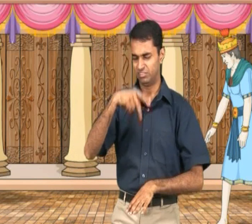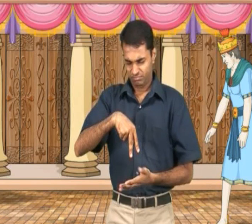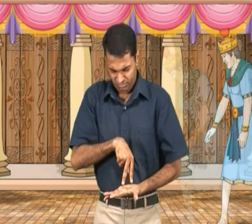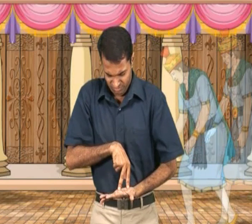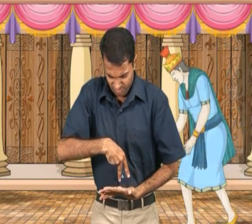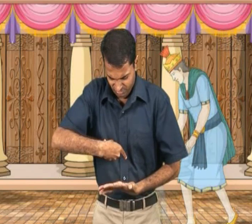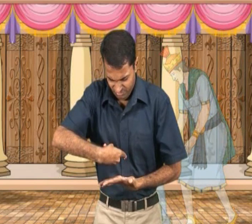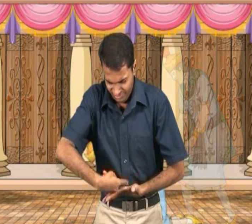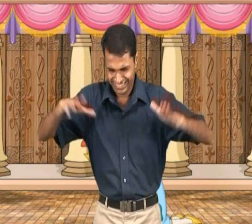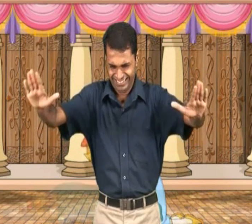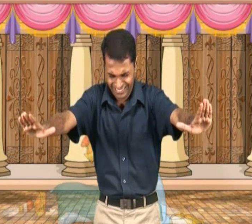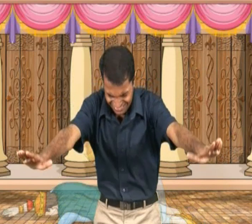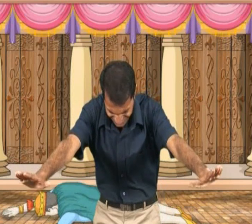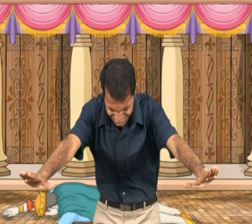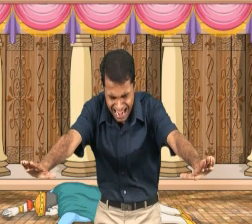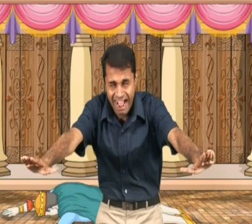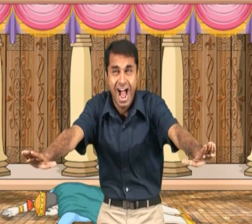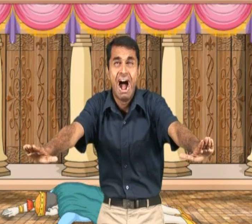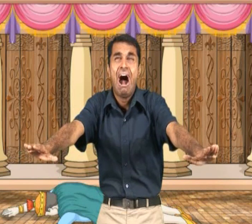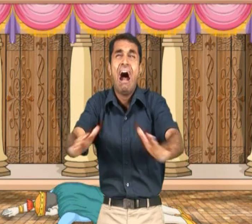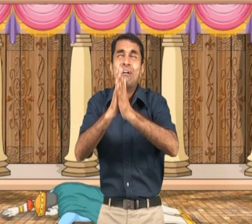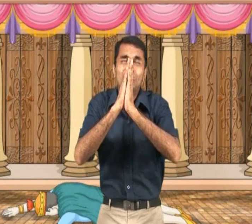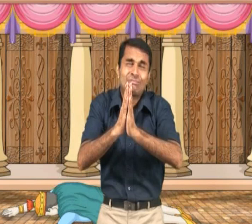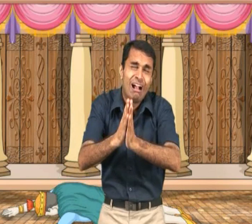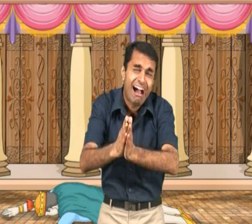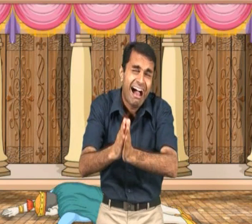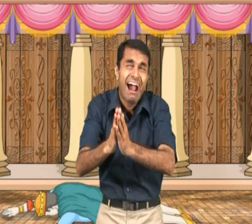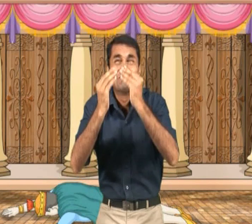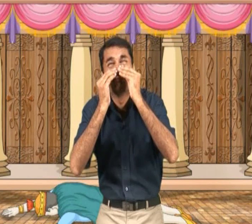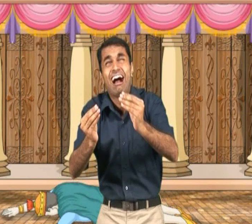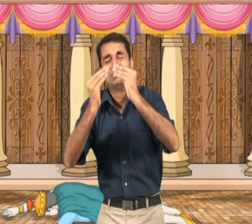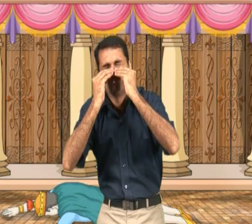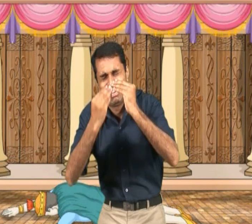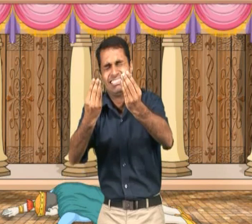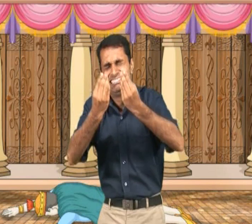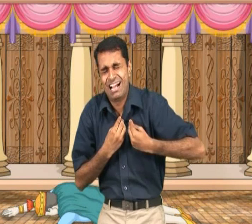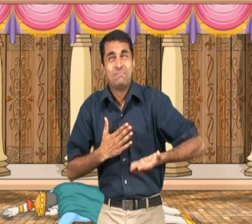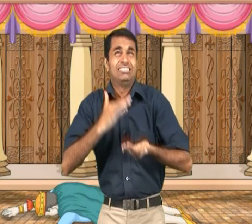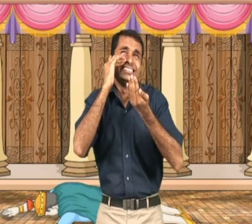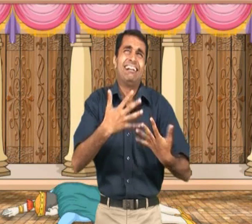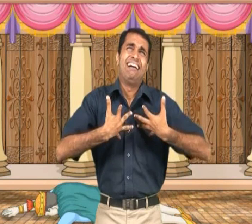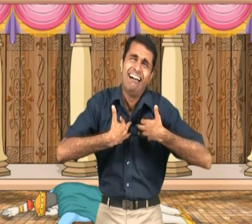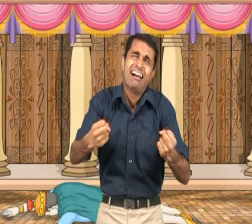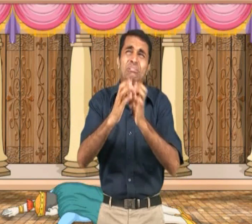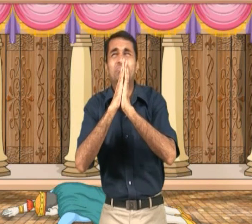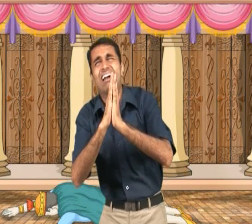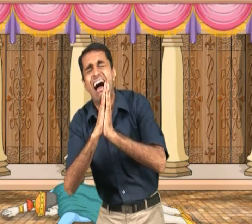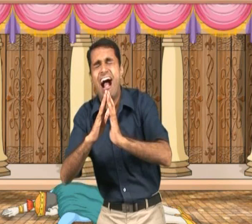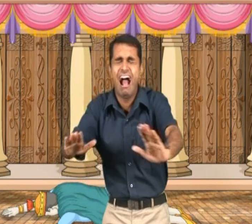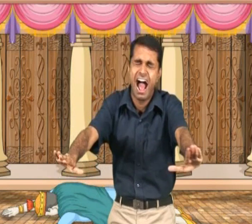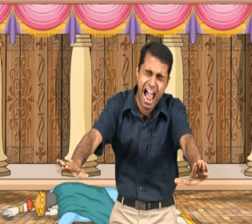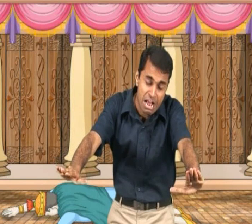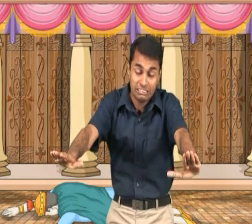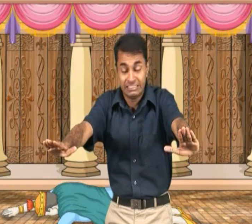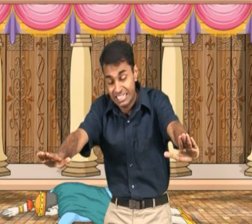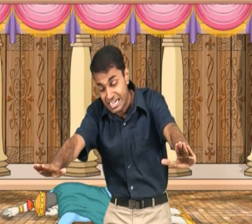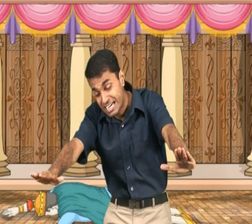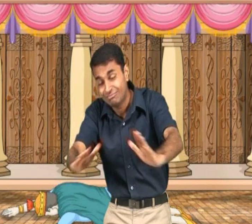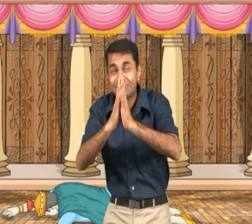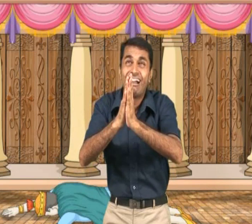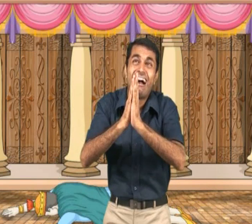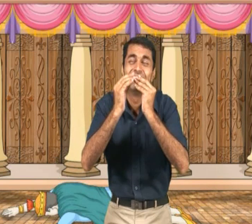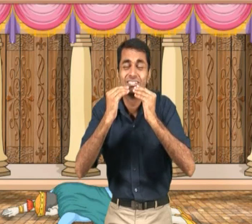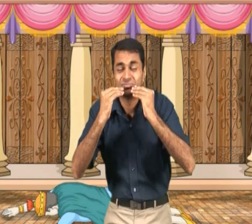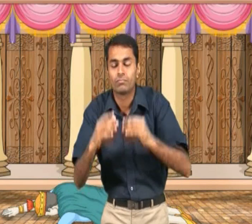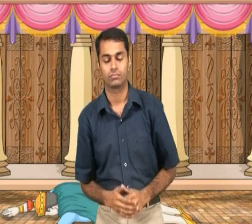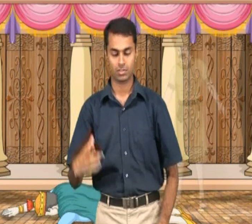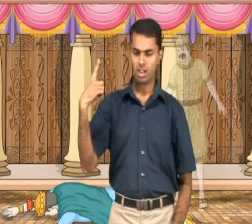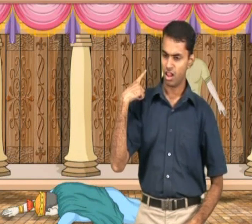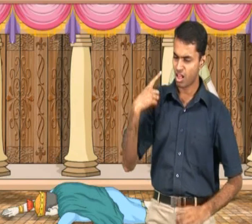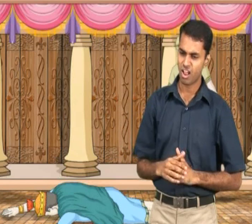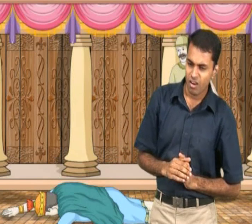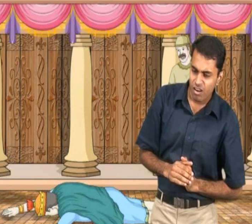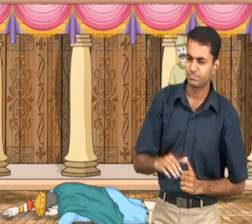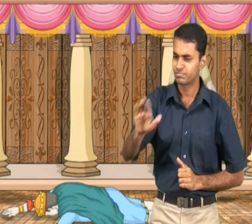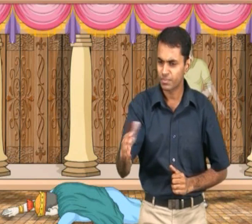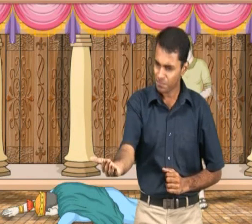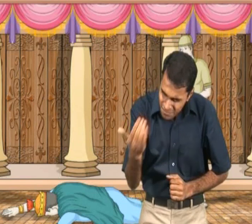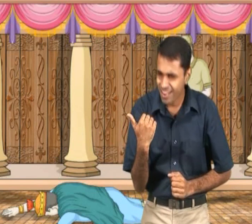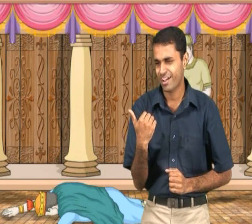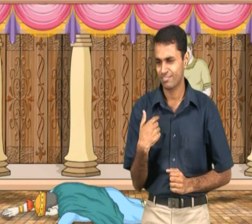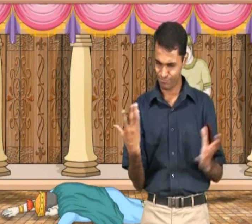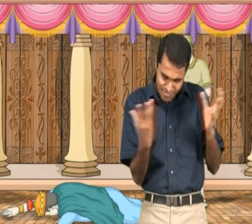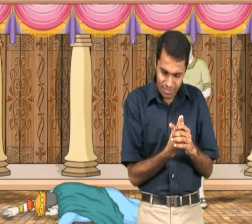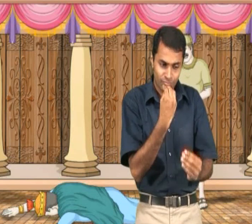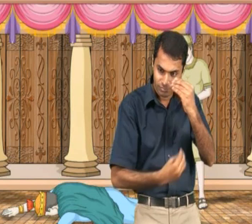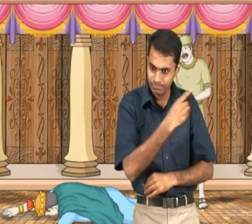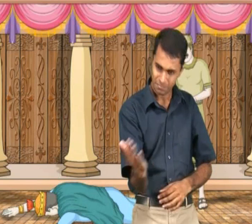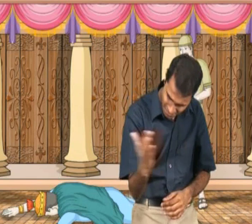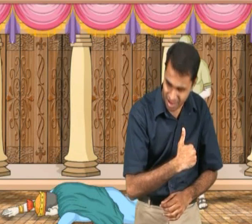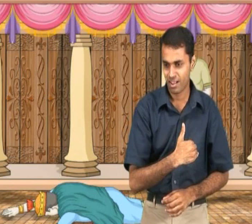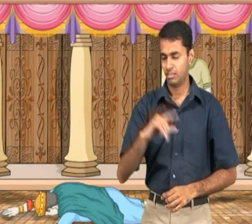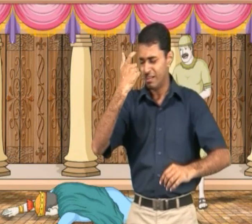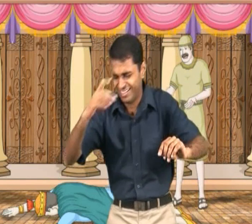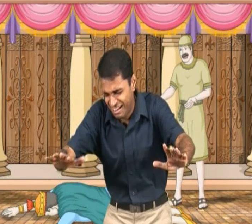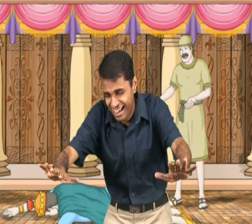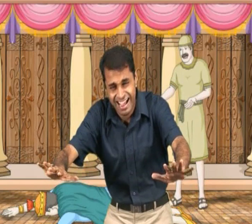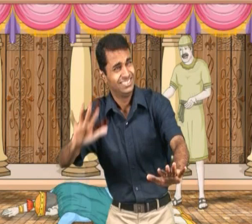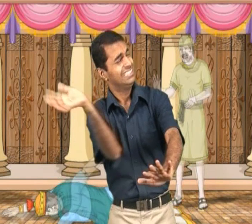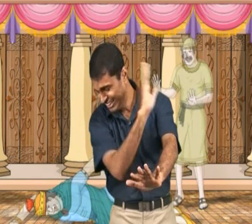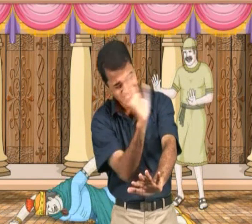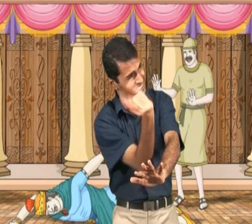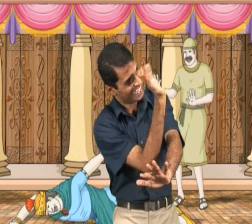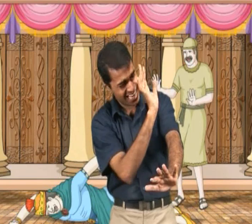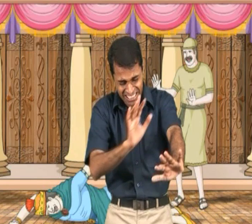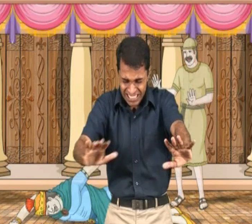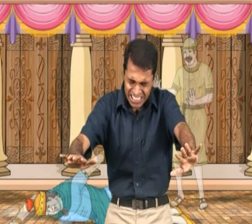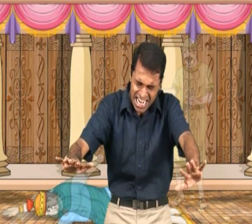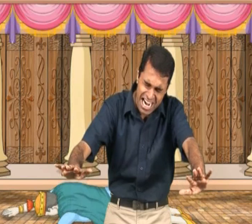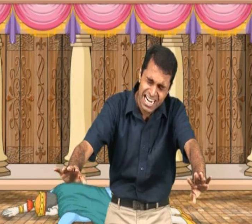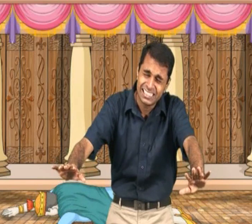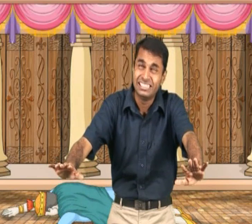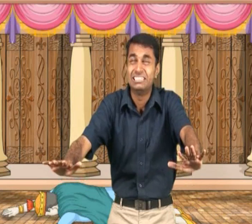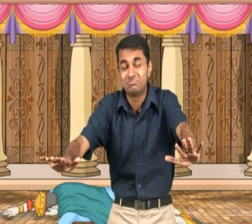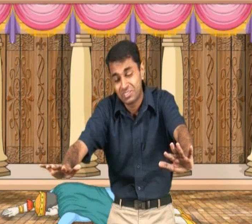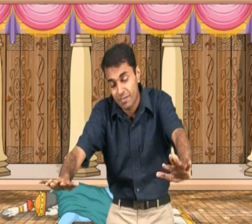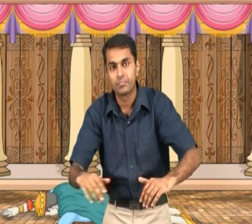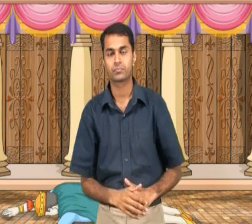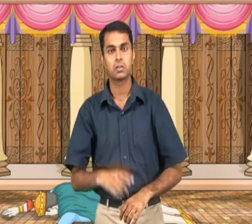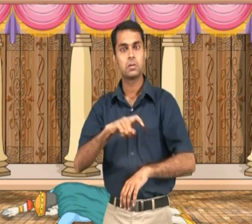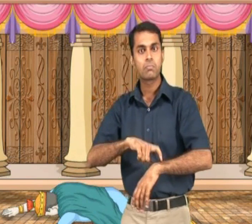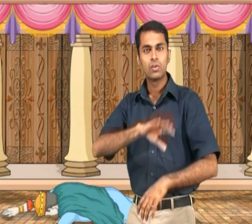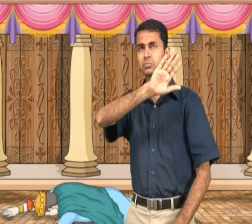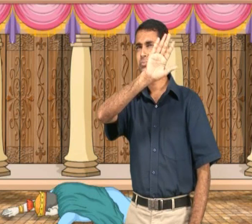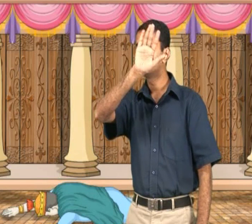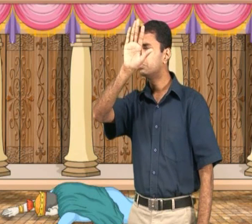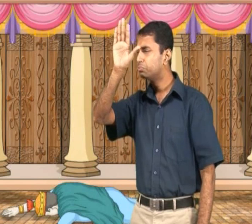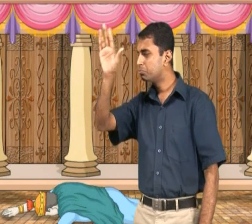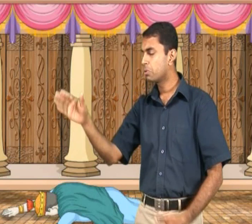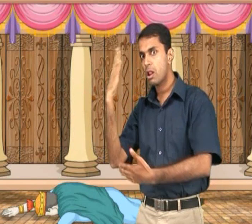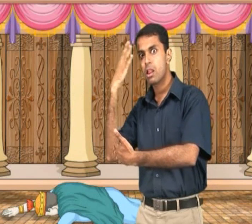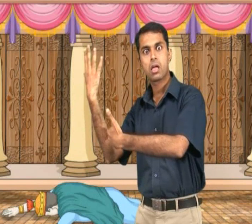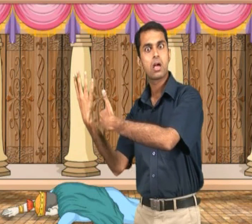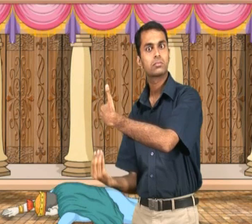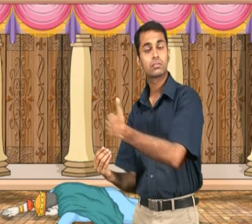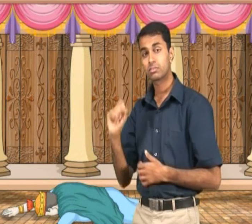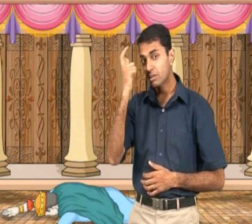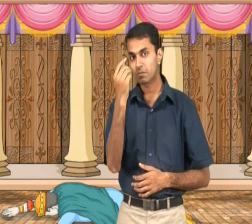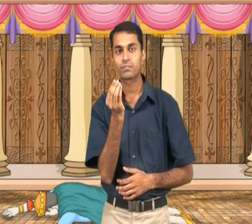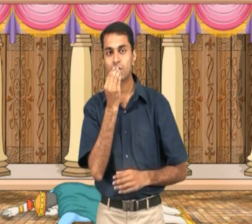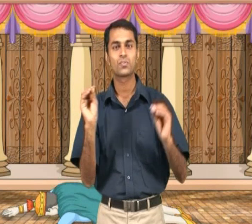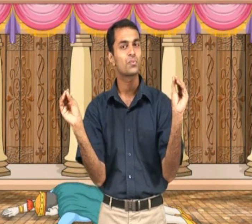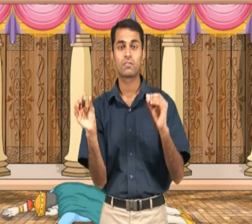David pleaded with God for the boy. He fasted and went into his house and spent the night lying in sackcloth on the ground.